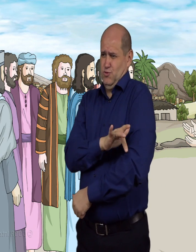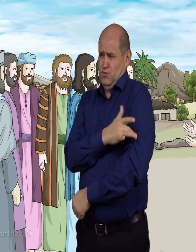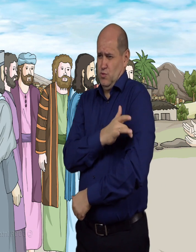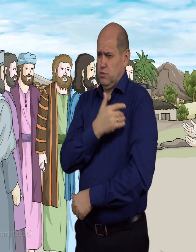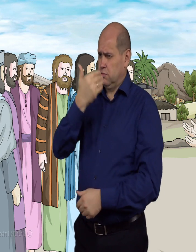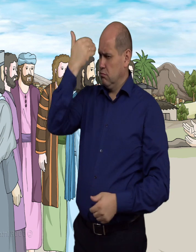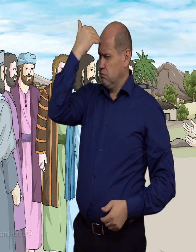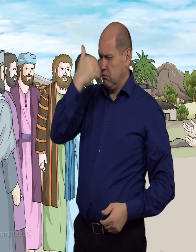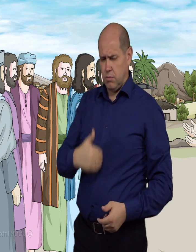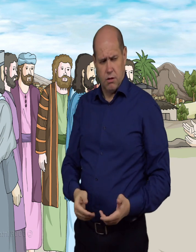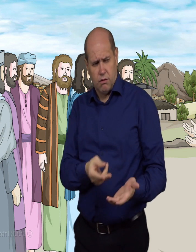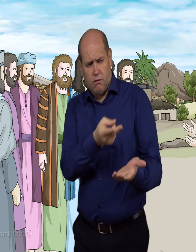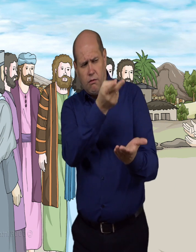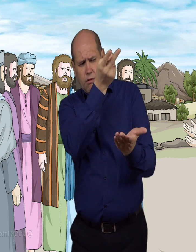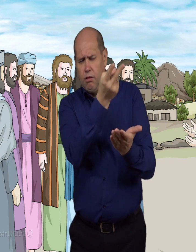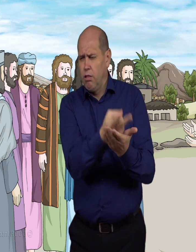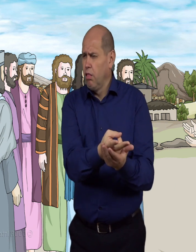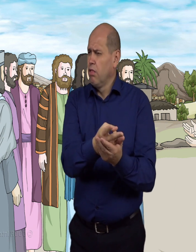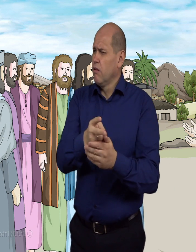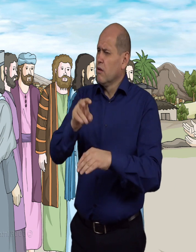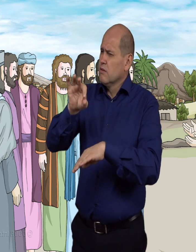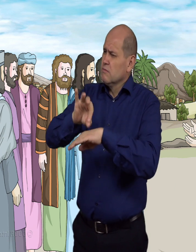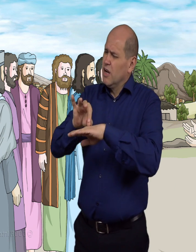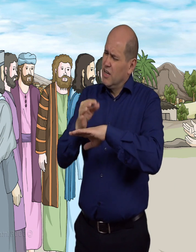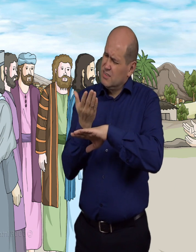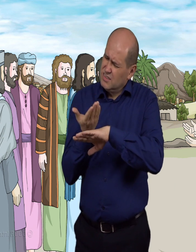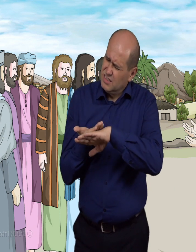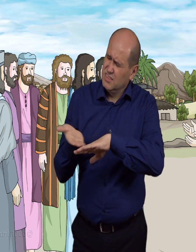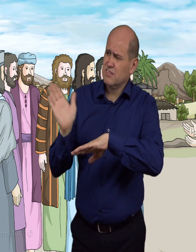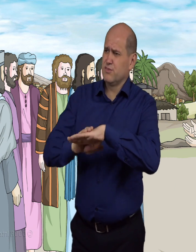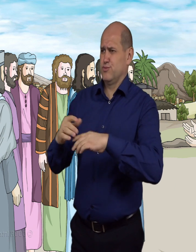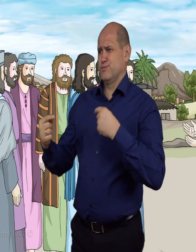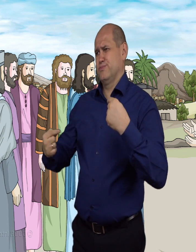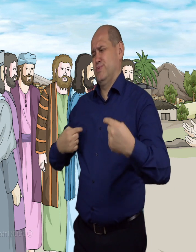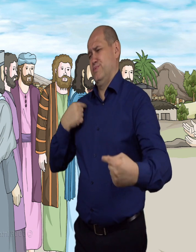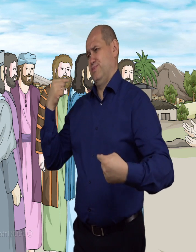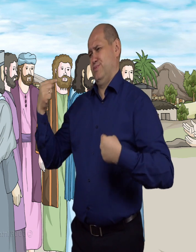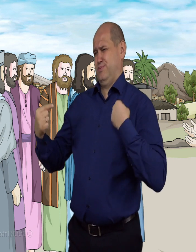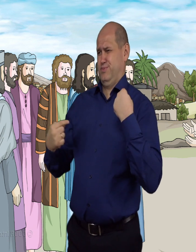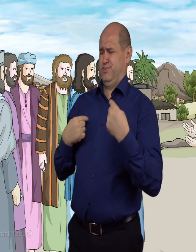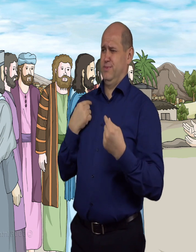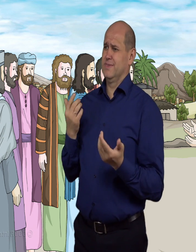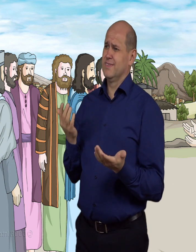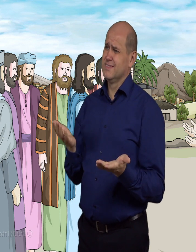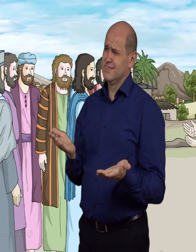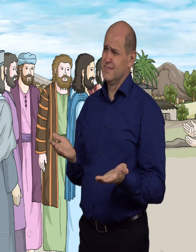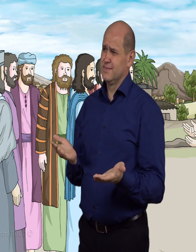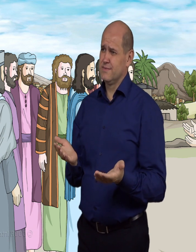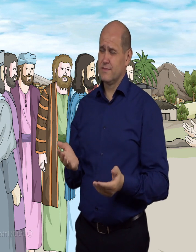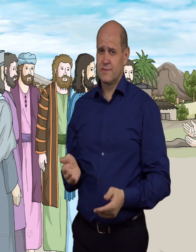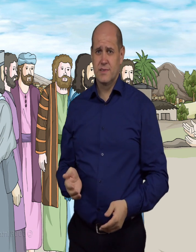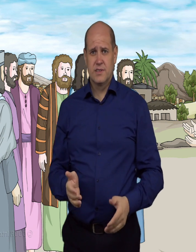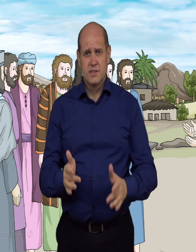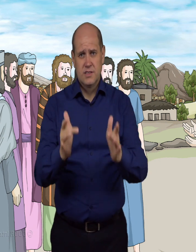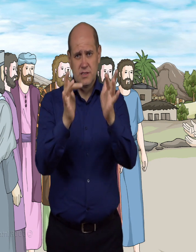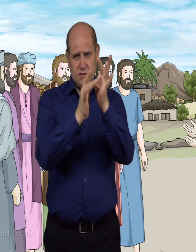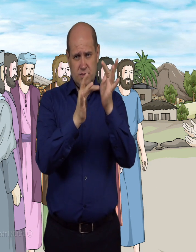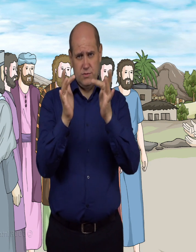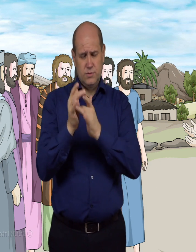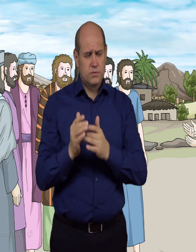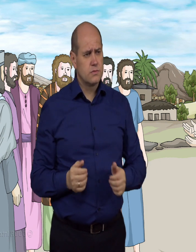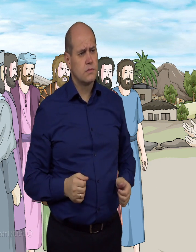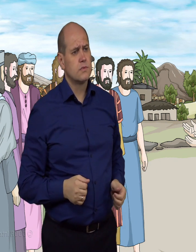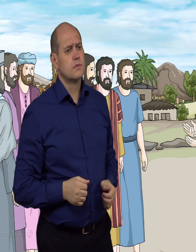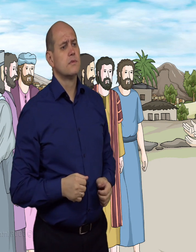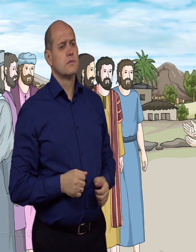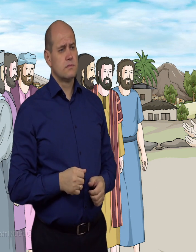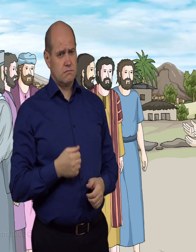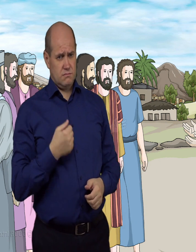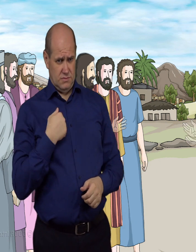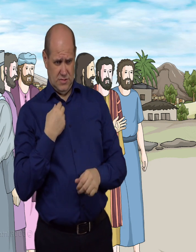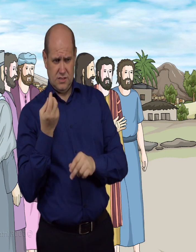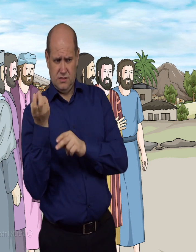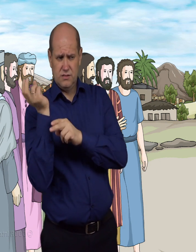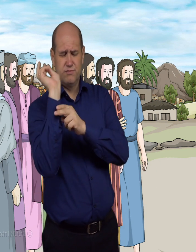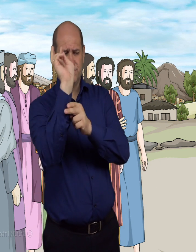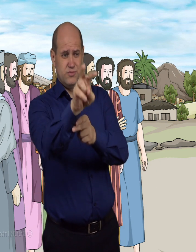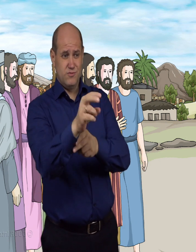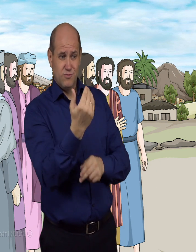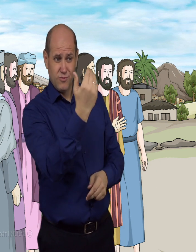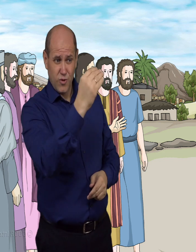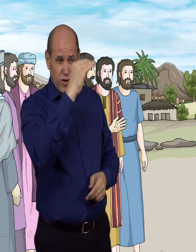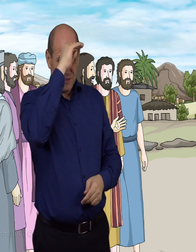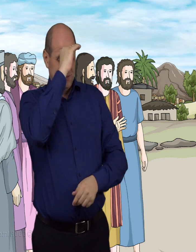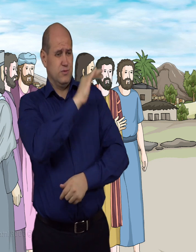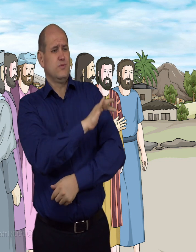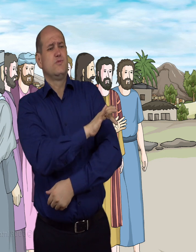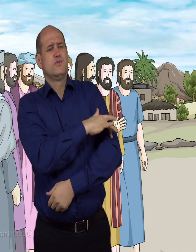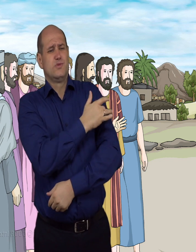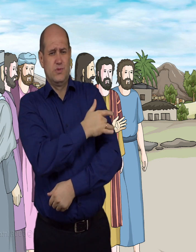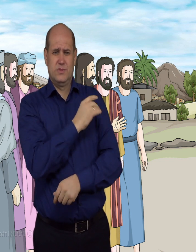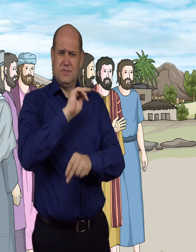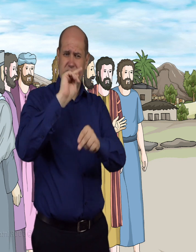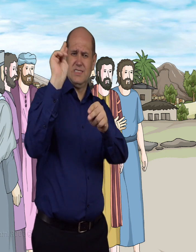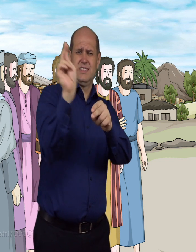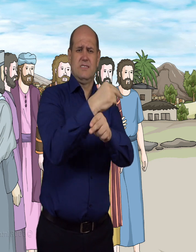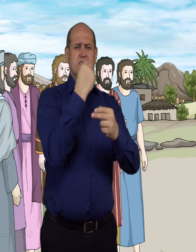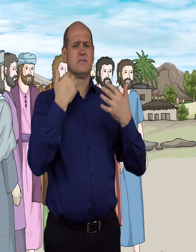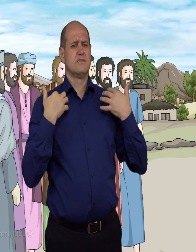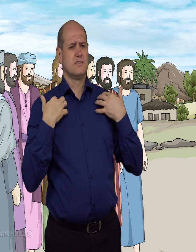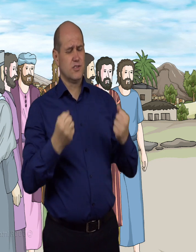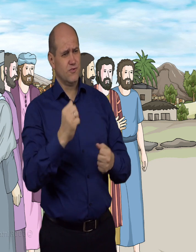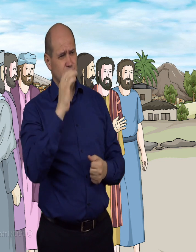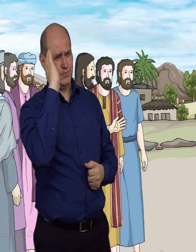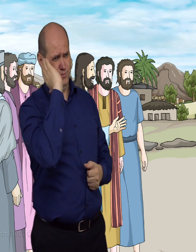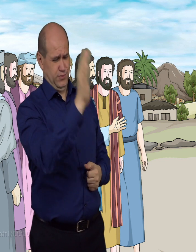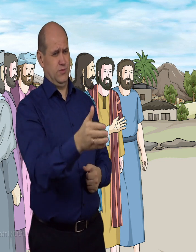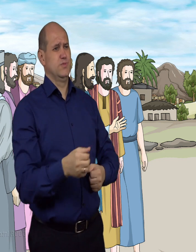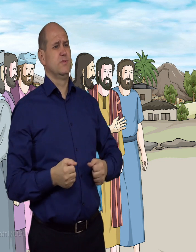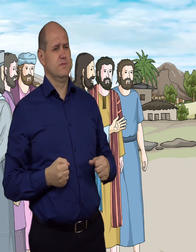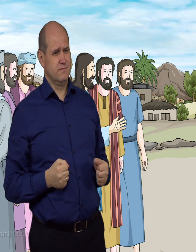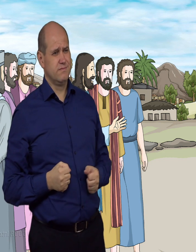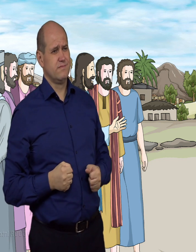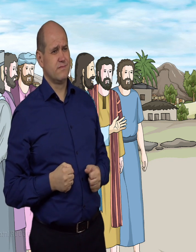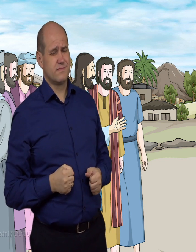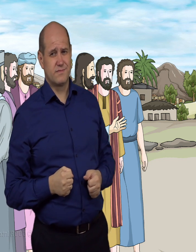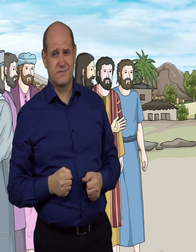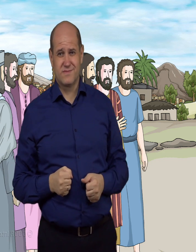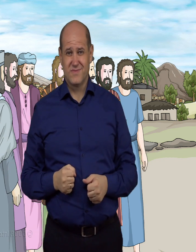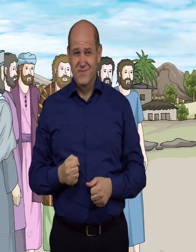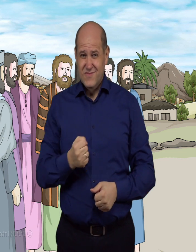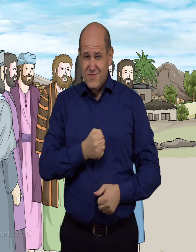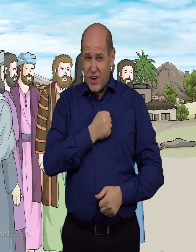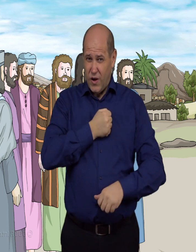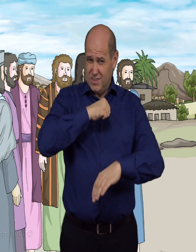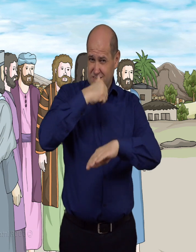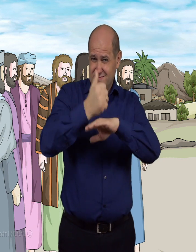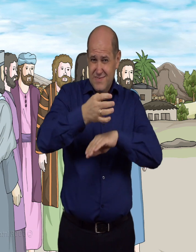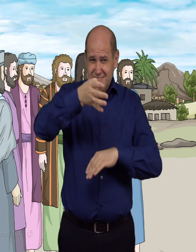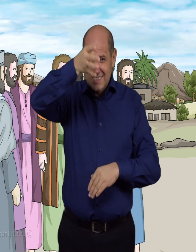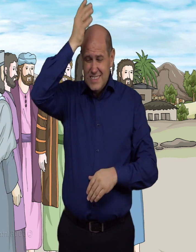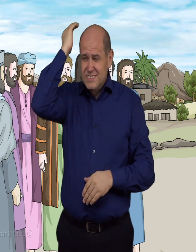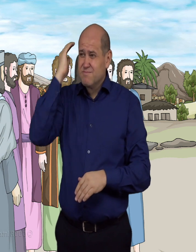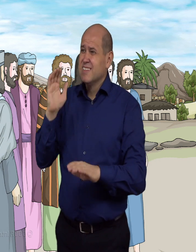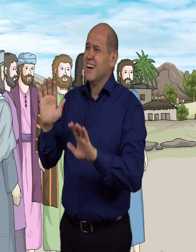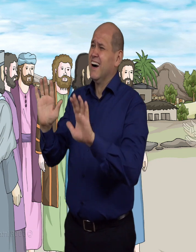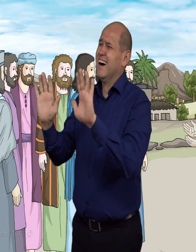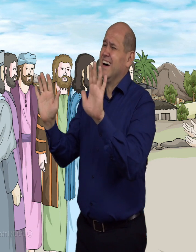“I will go and heal him,” Jesus replied.